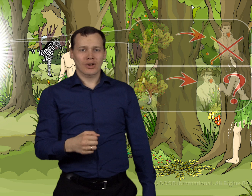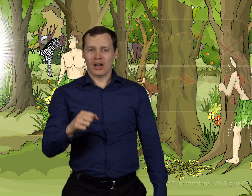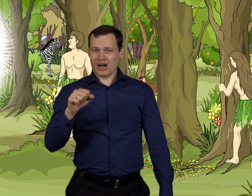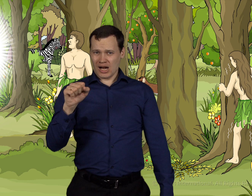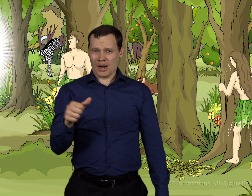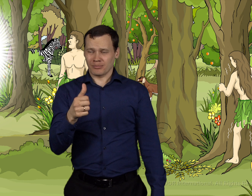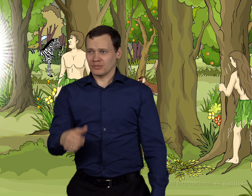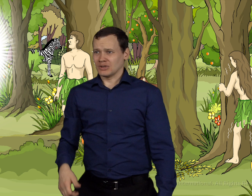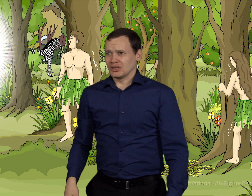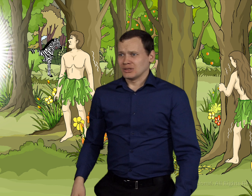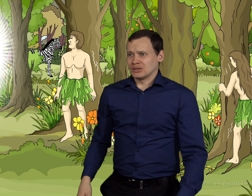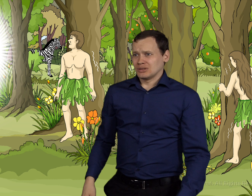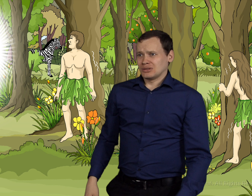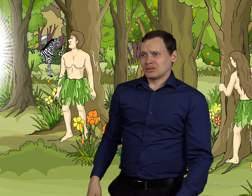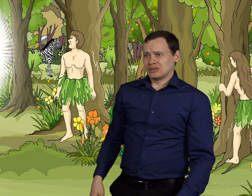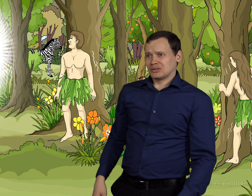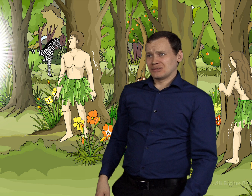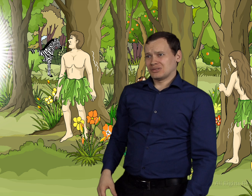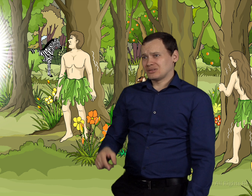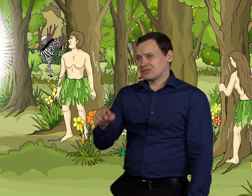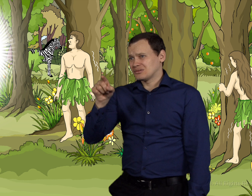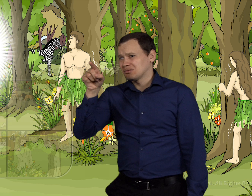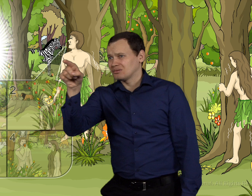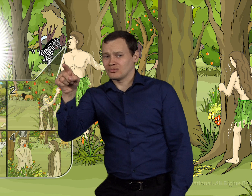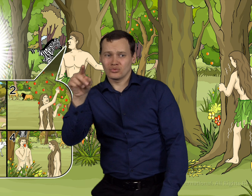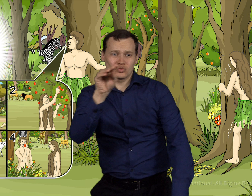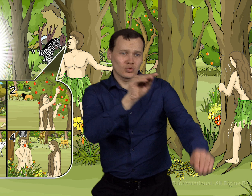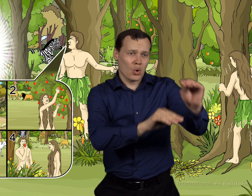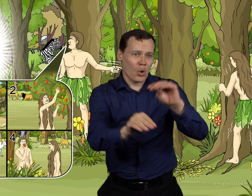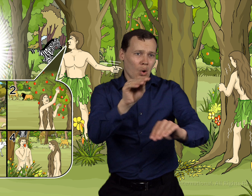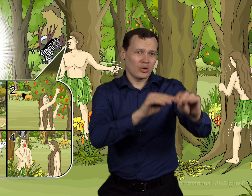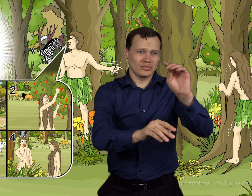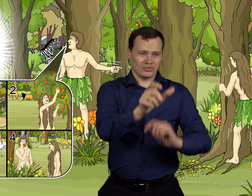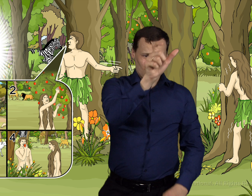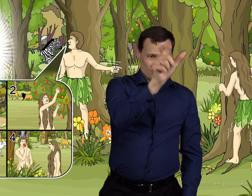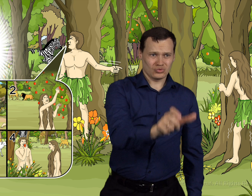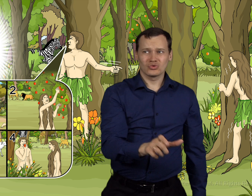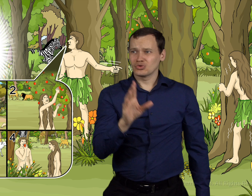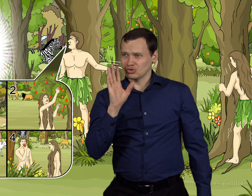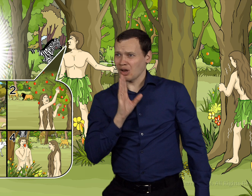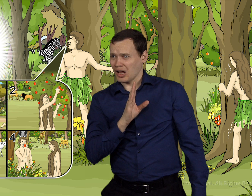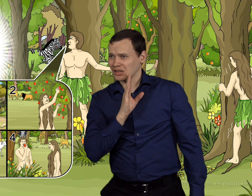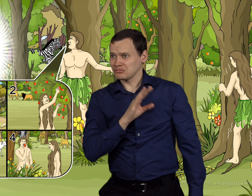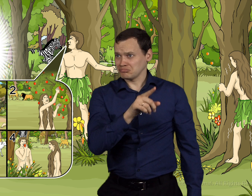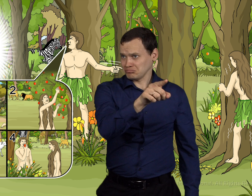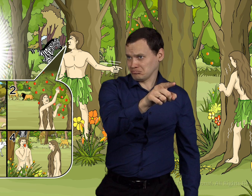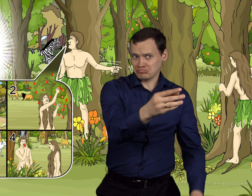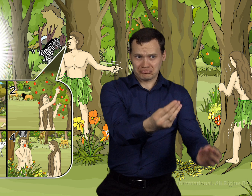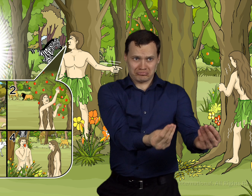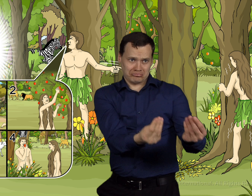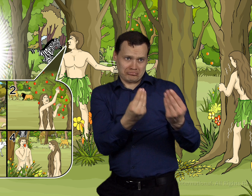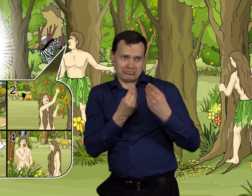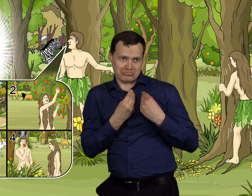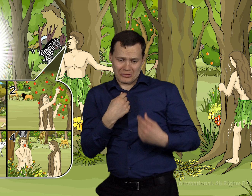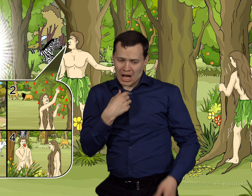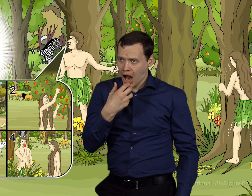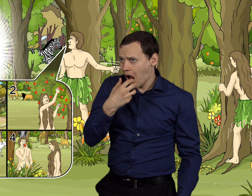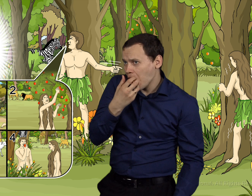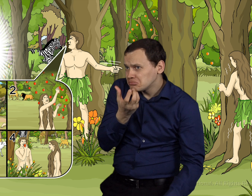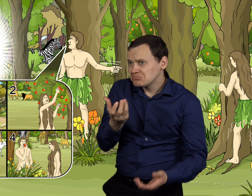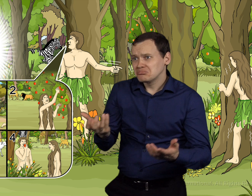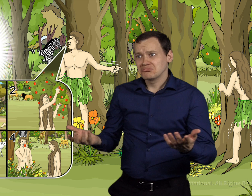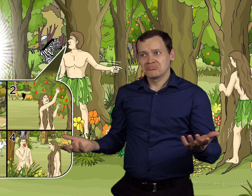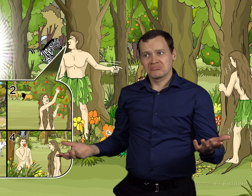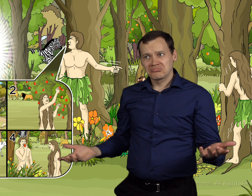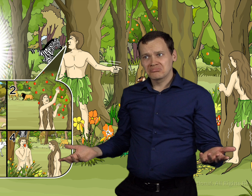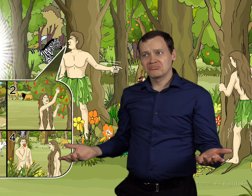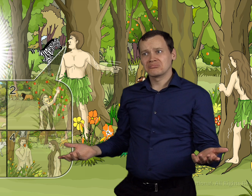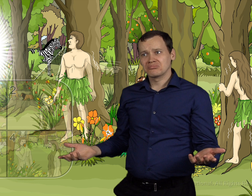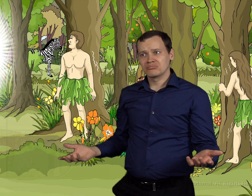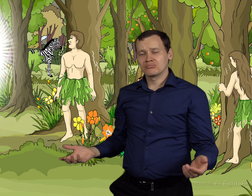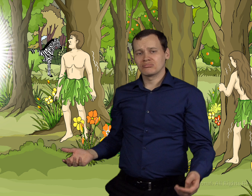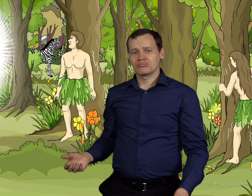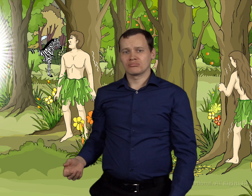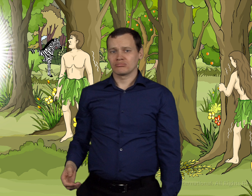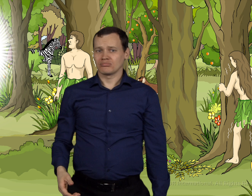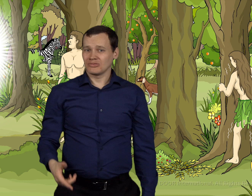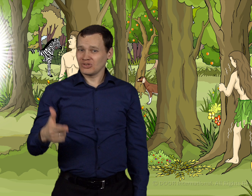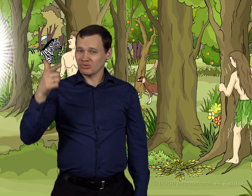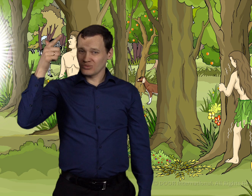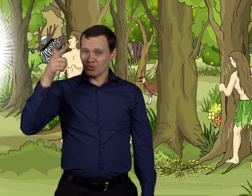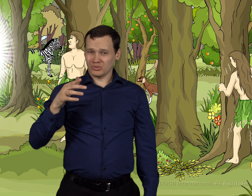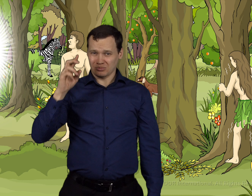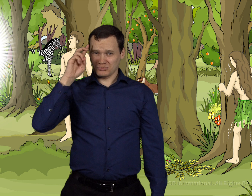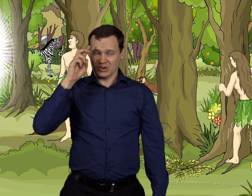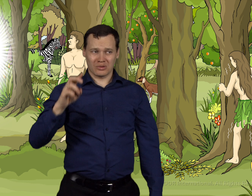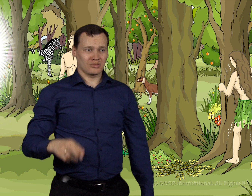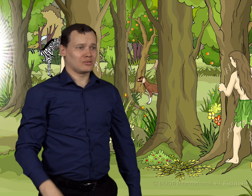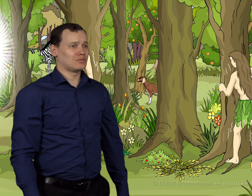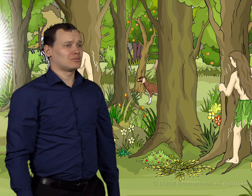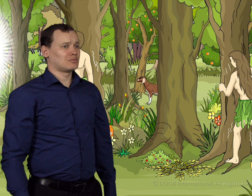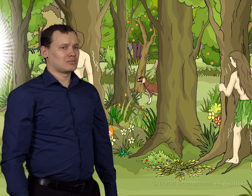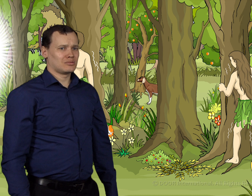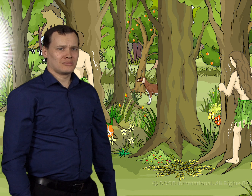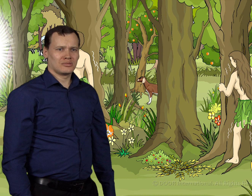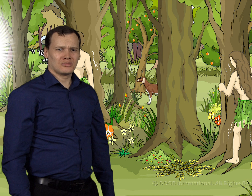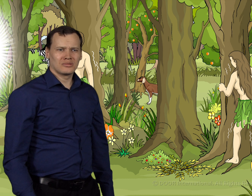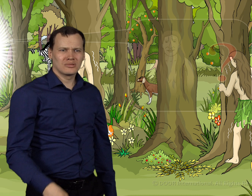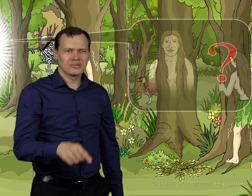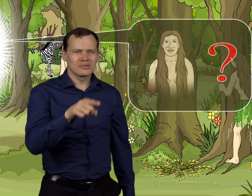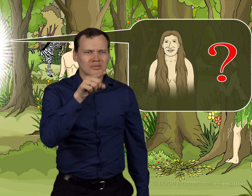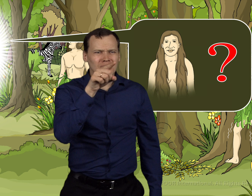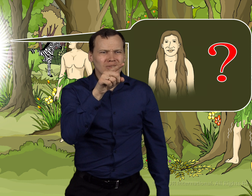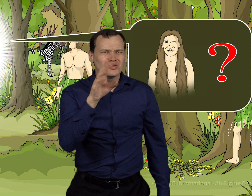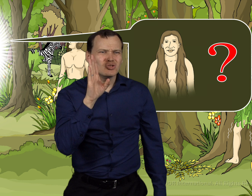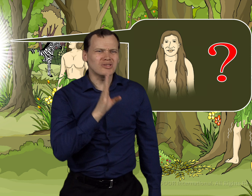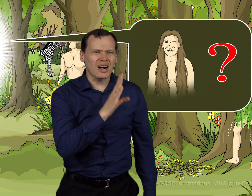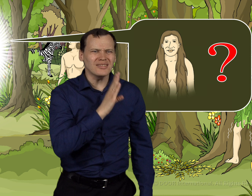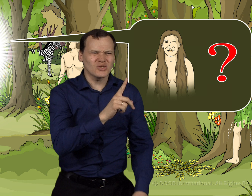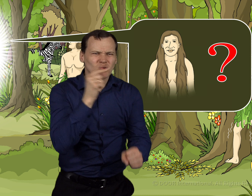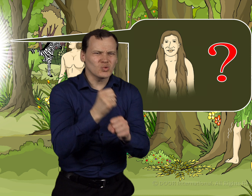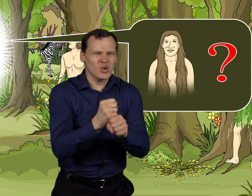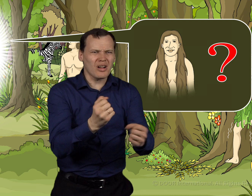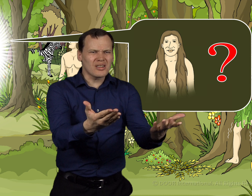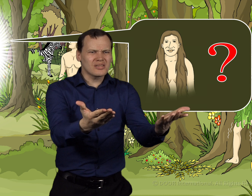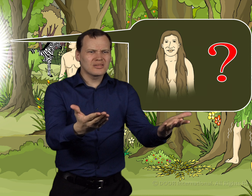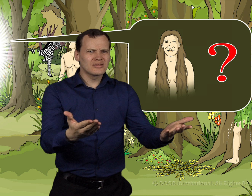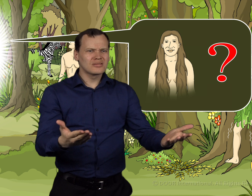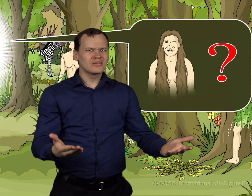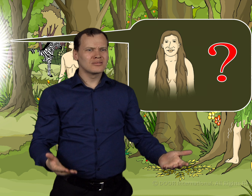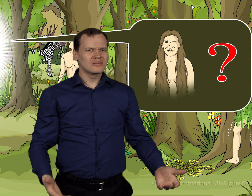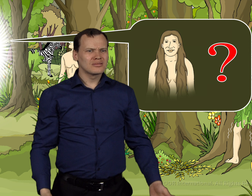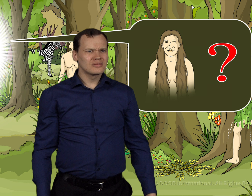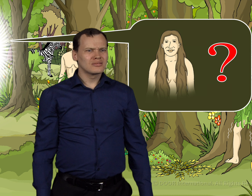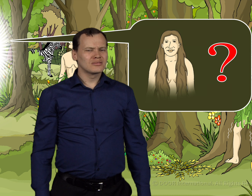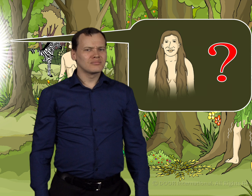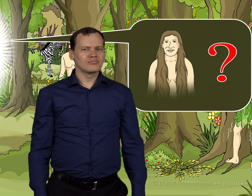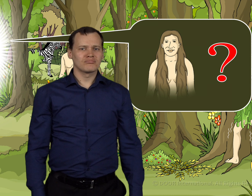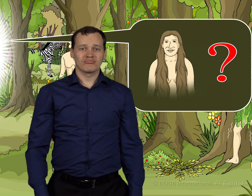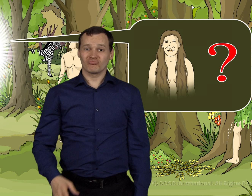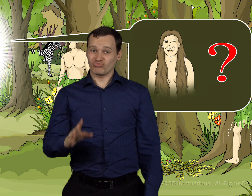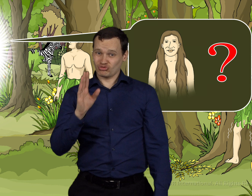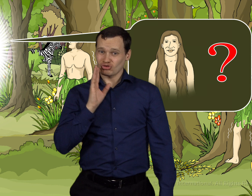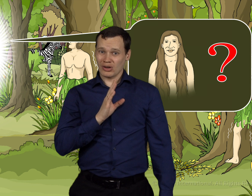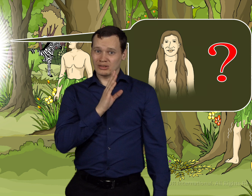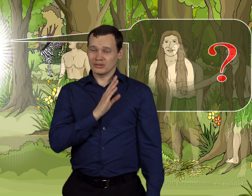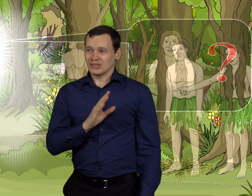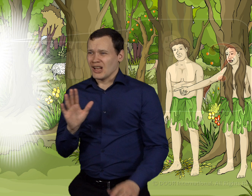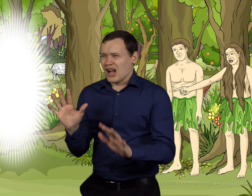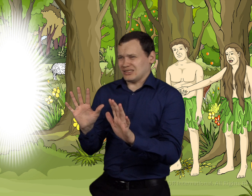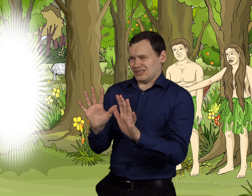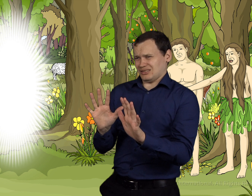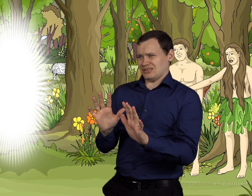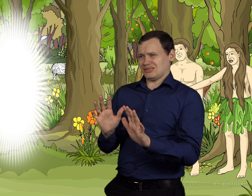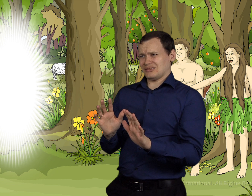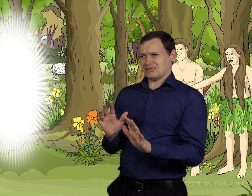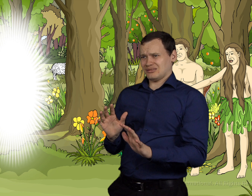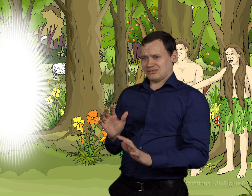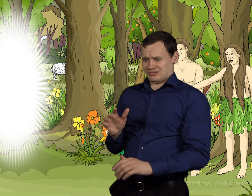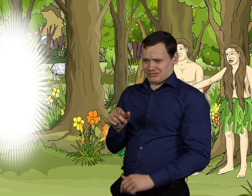And the man answered, “The woman whom You gave me, she gave me fruit from the tree, and I ate it.” Then the LORD God said to the woman, “What is this you have done?”